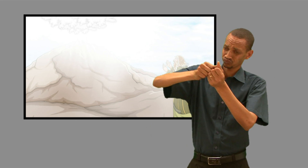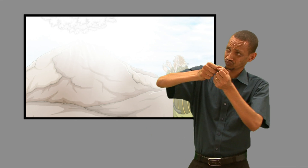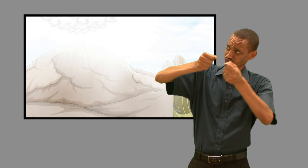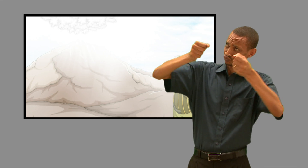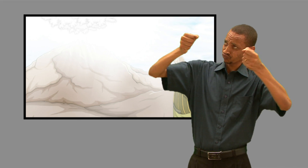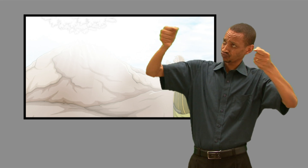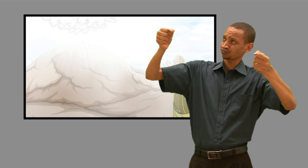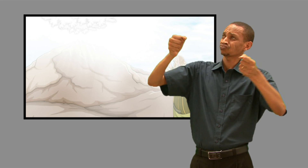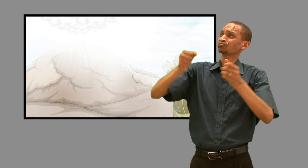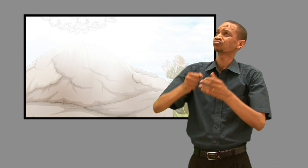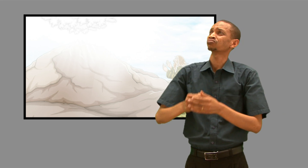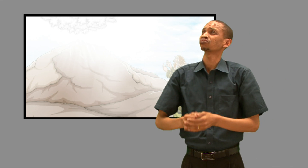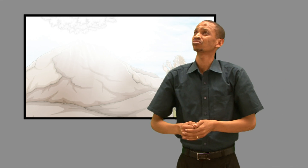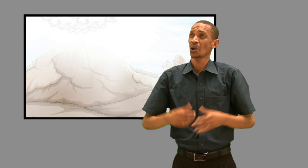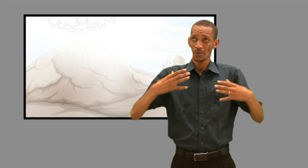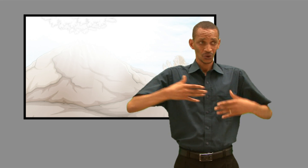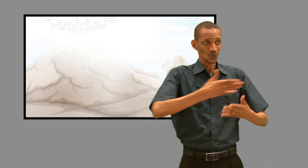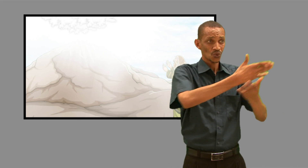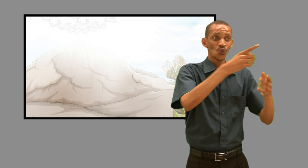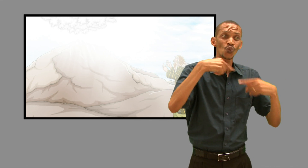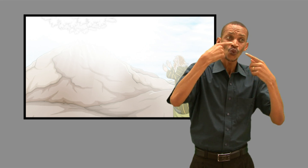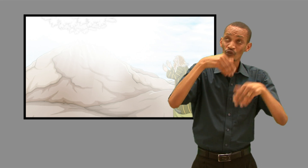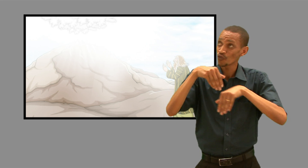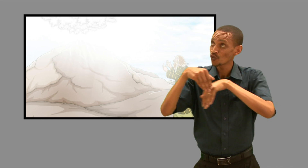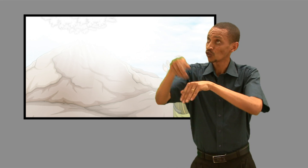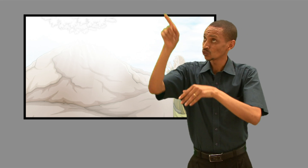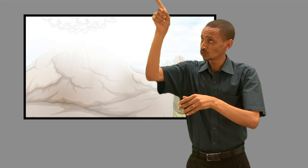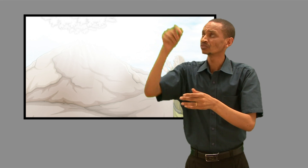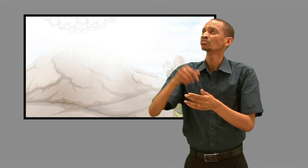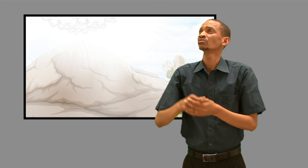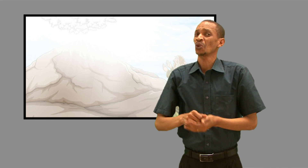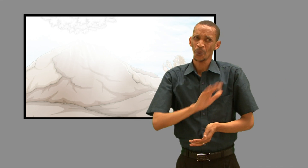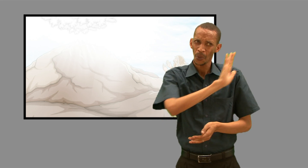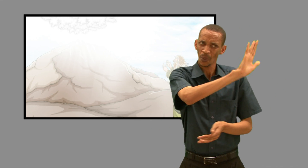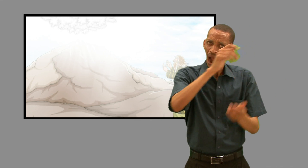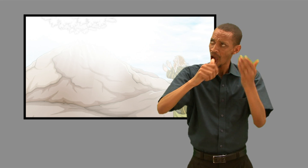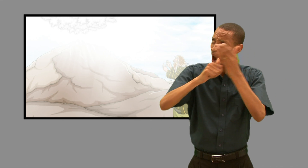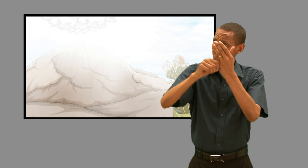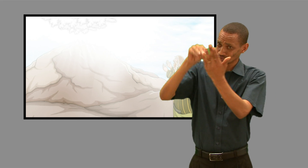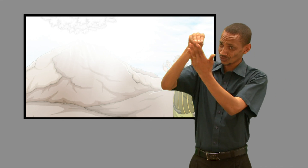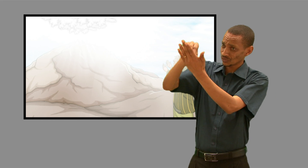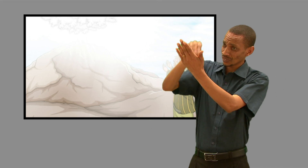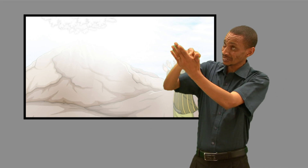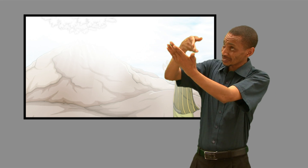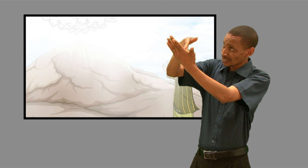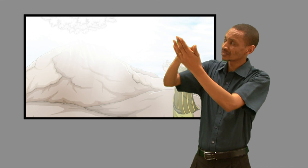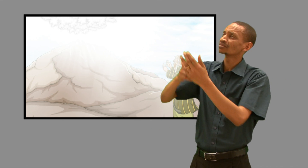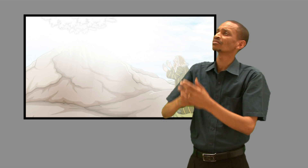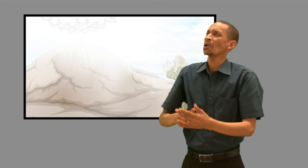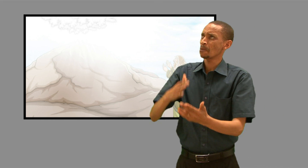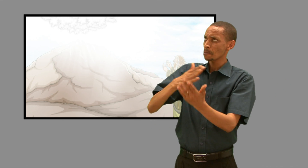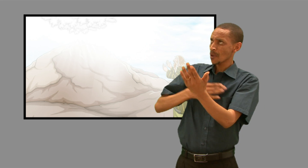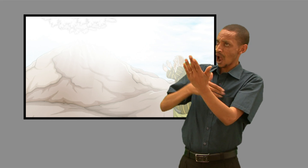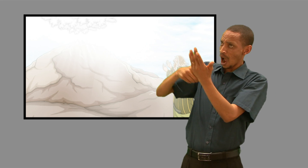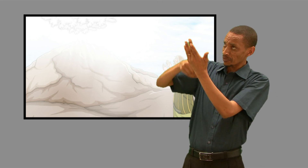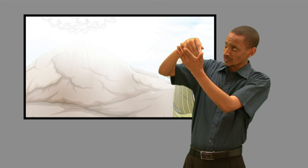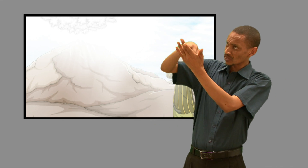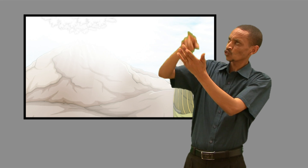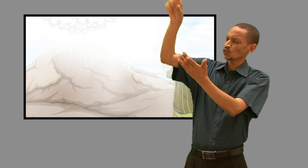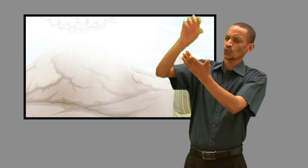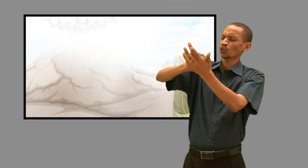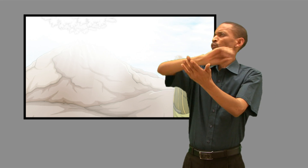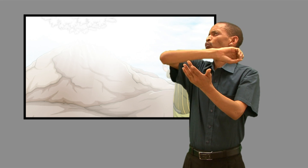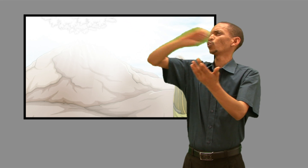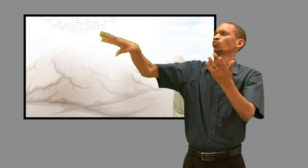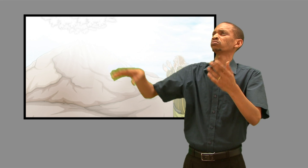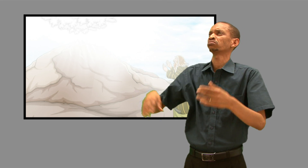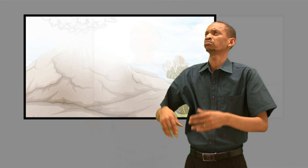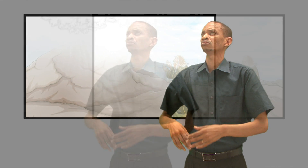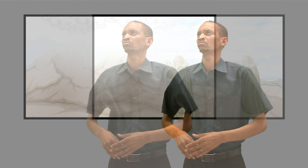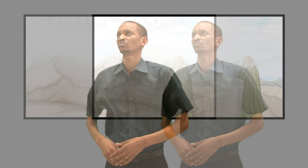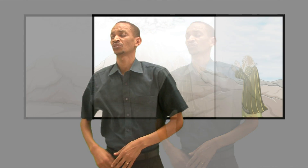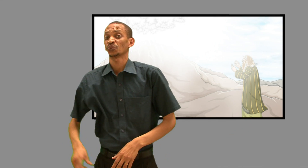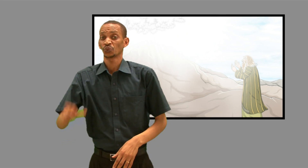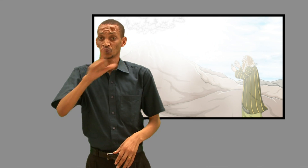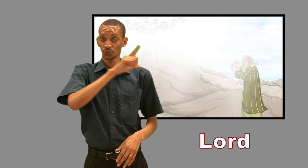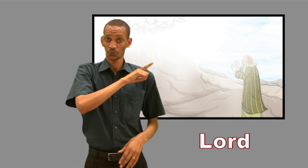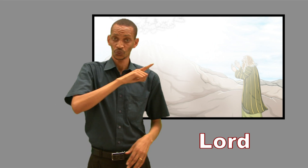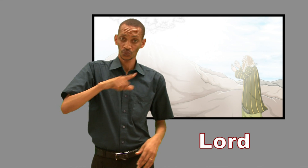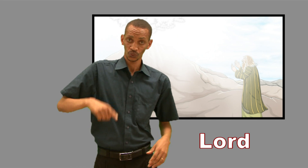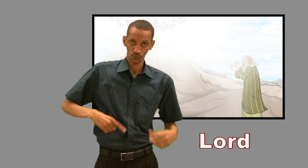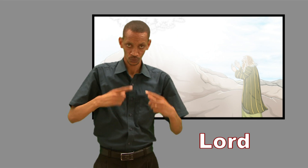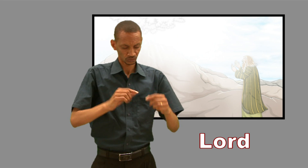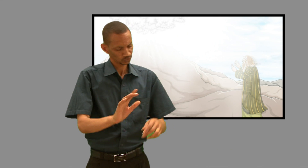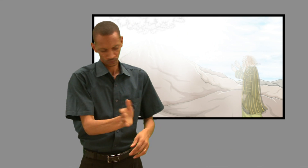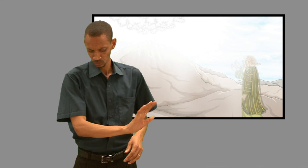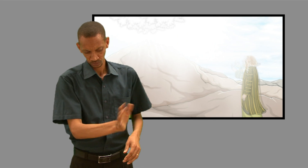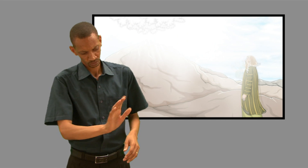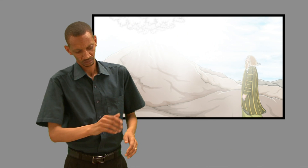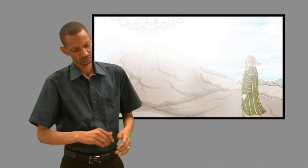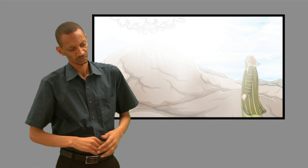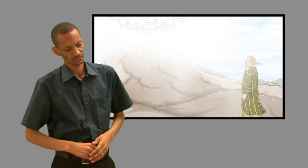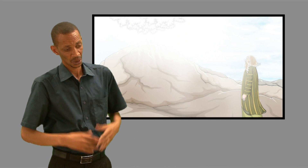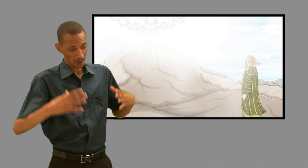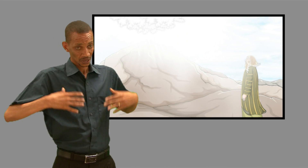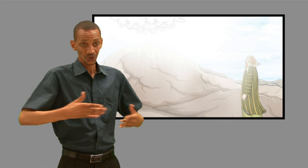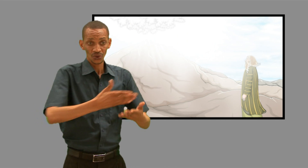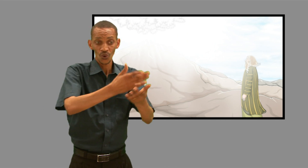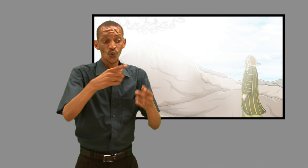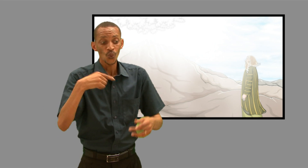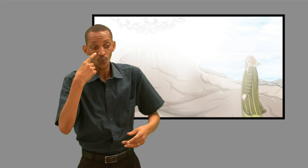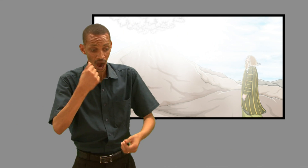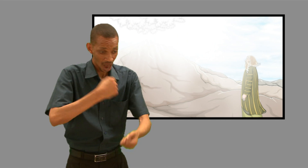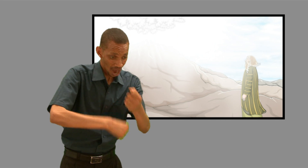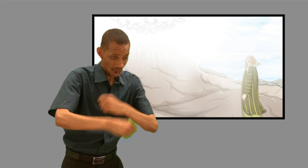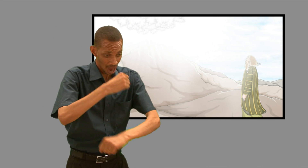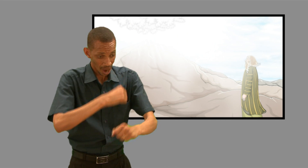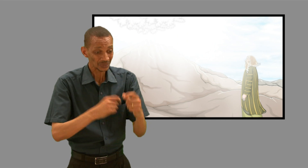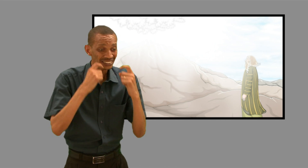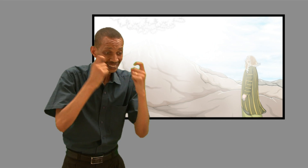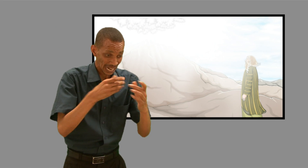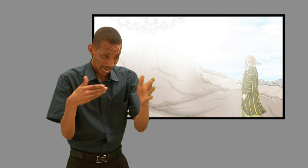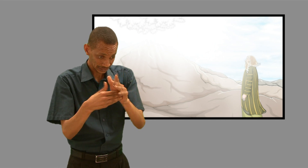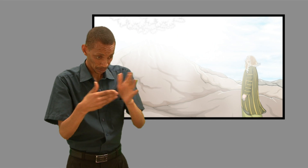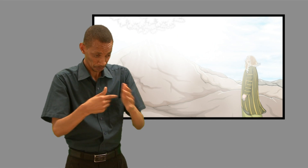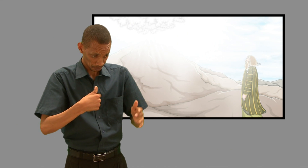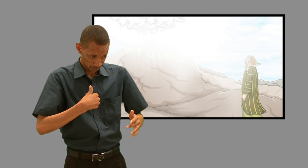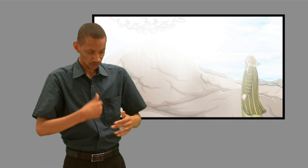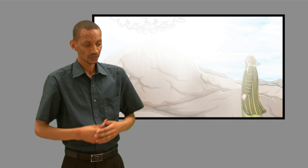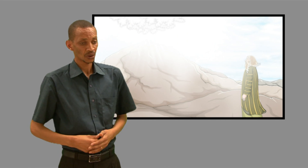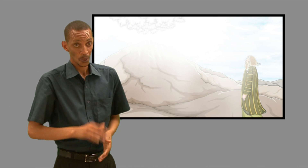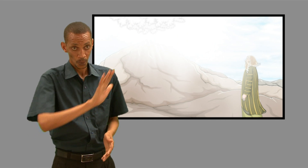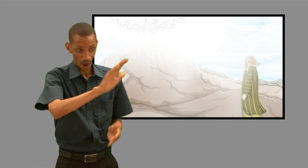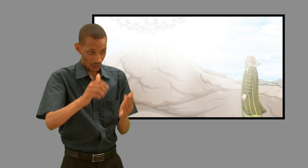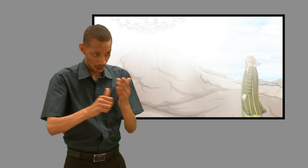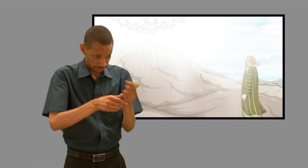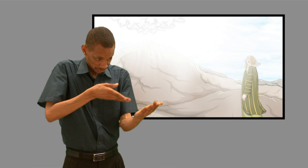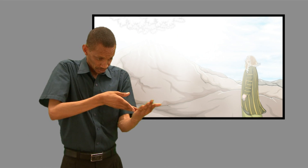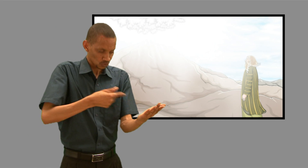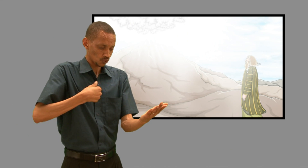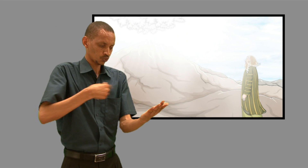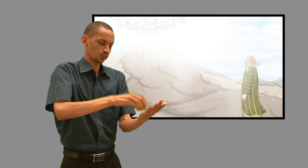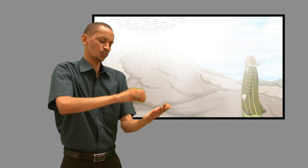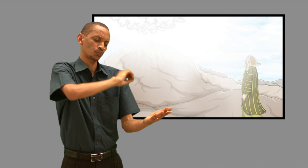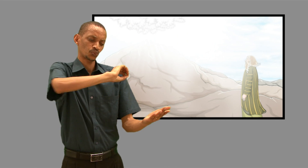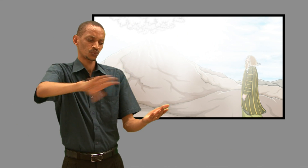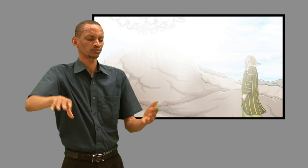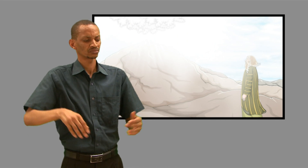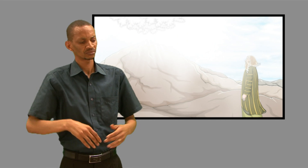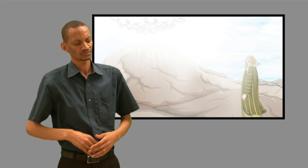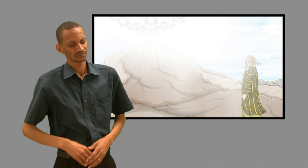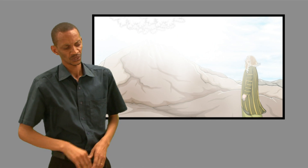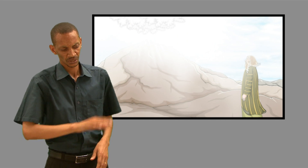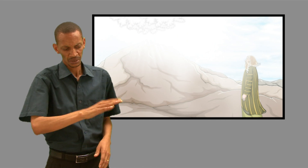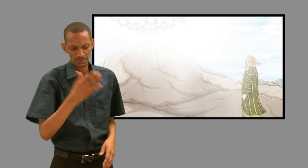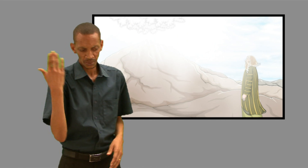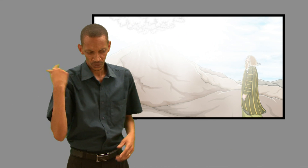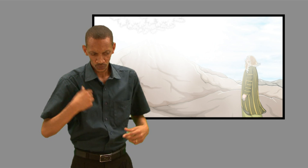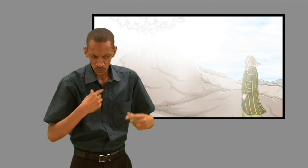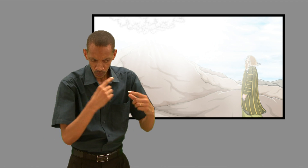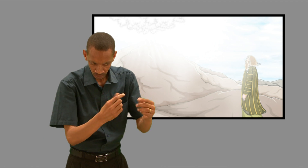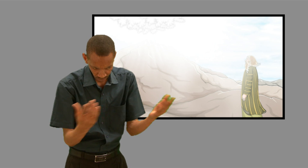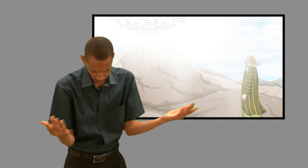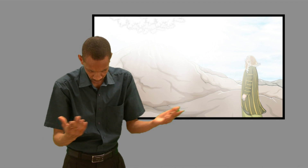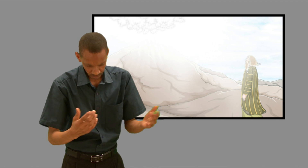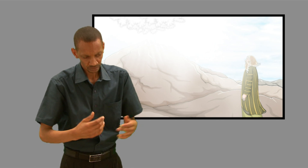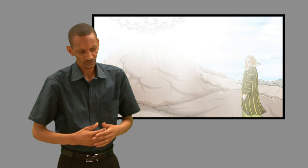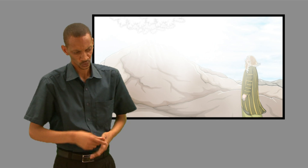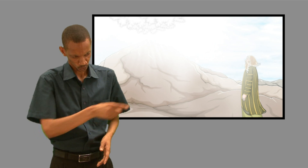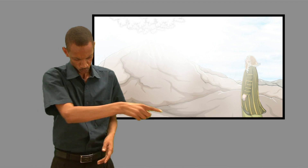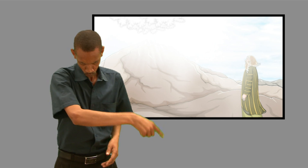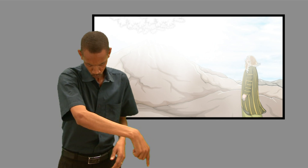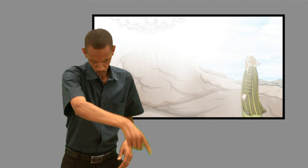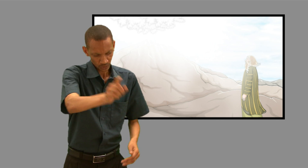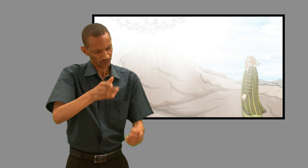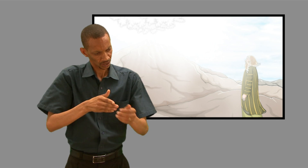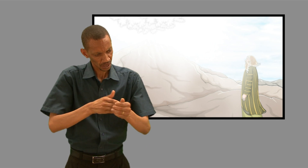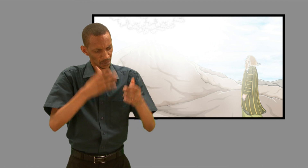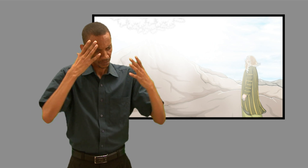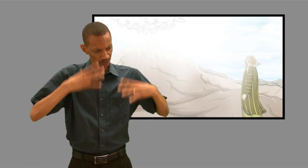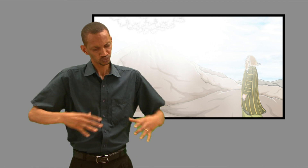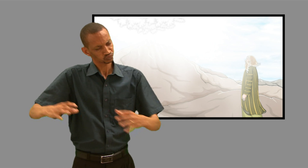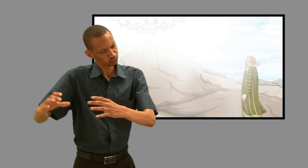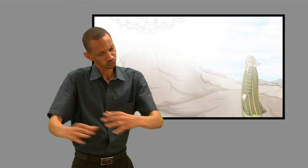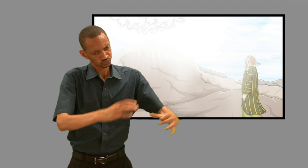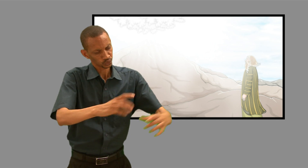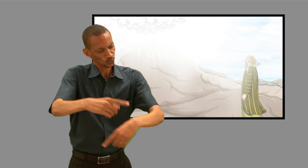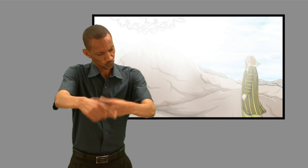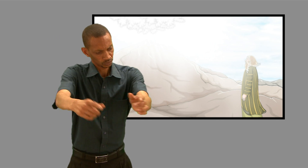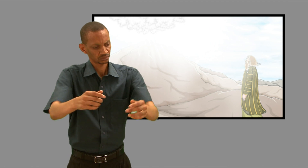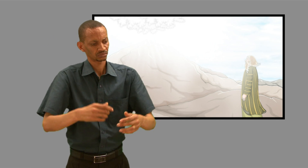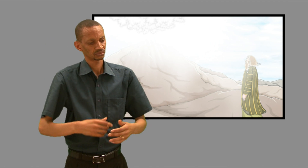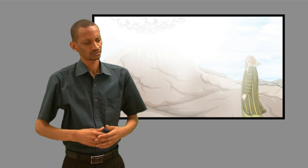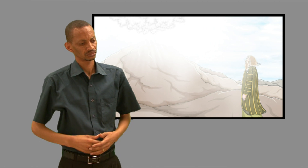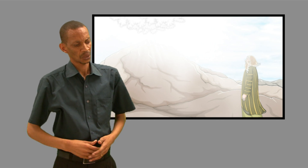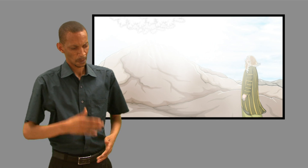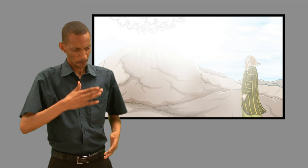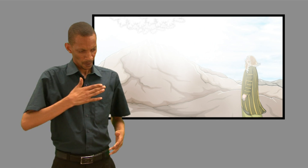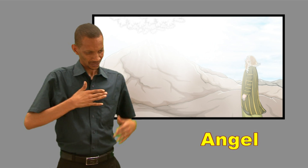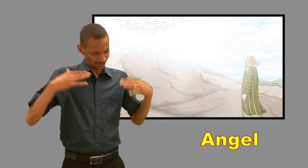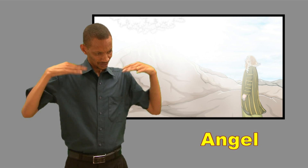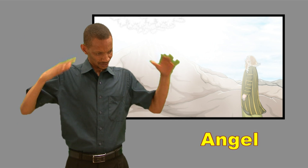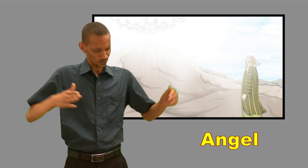The LORD replied to Moses, “Whoever has sinned against Me, I will blot out of My book. Now go, lead the people to the place I described.